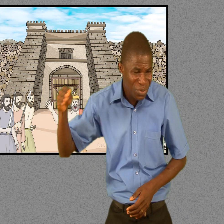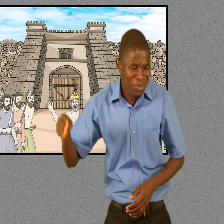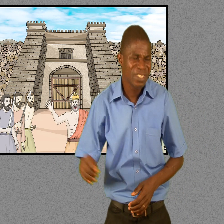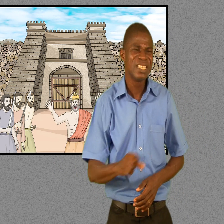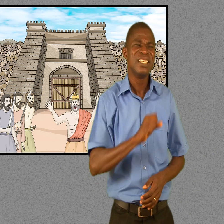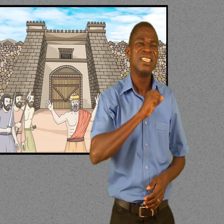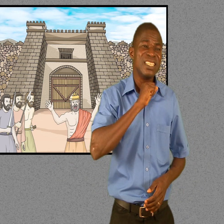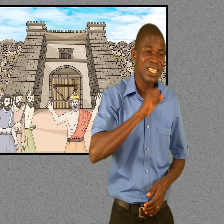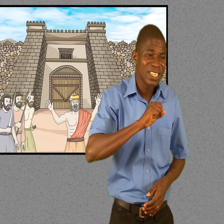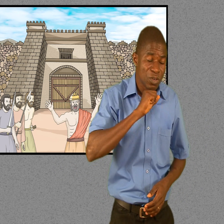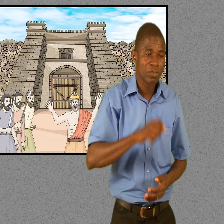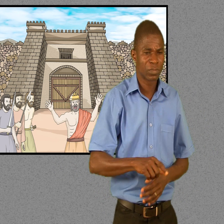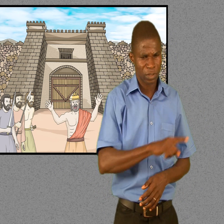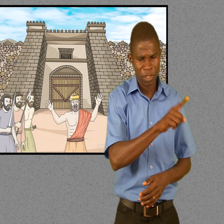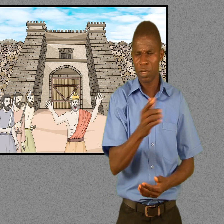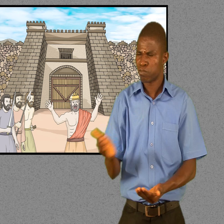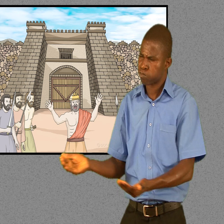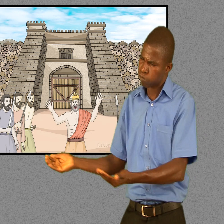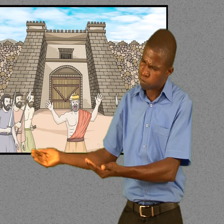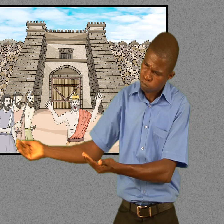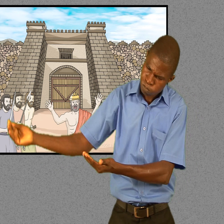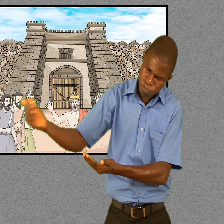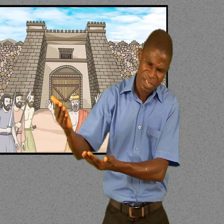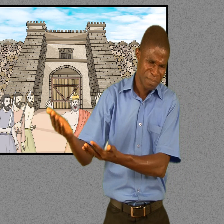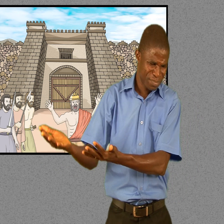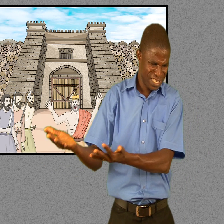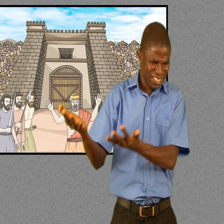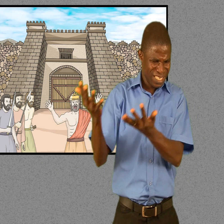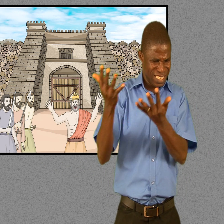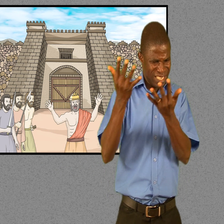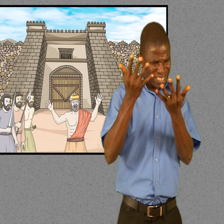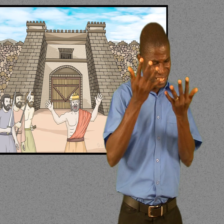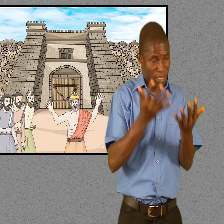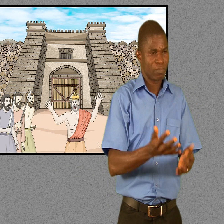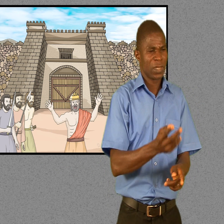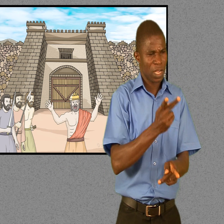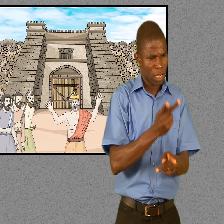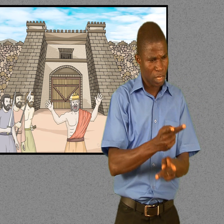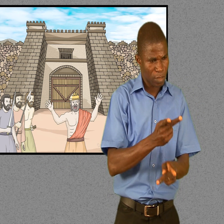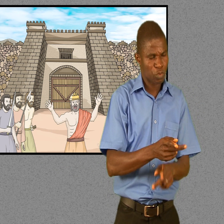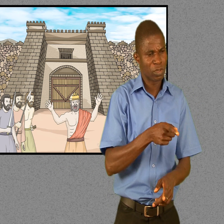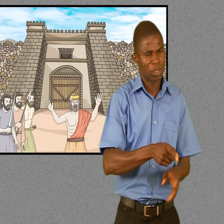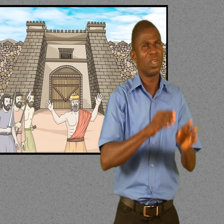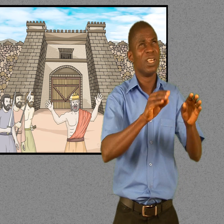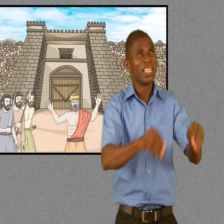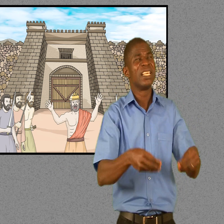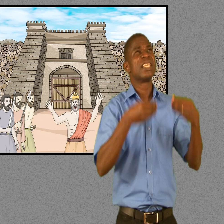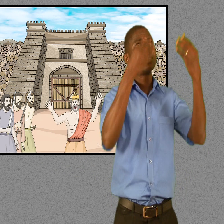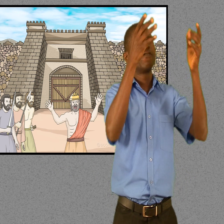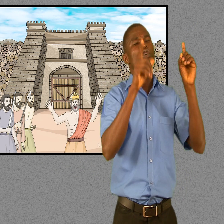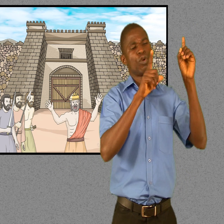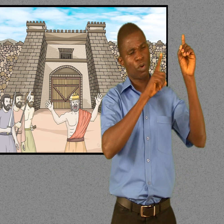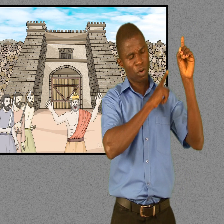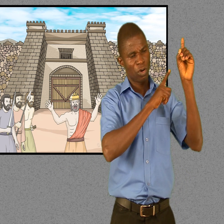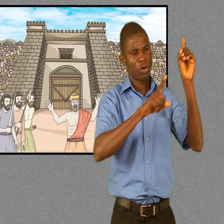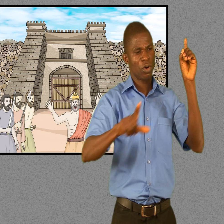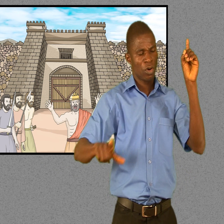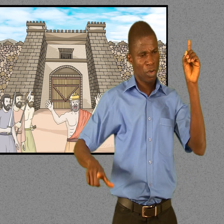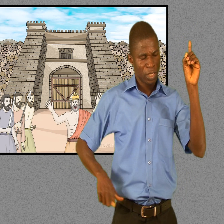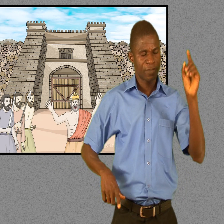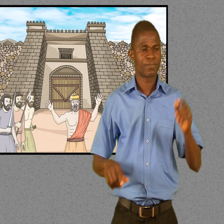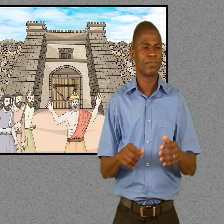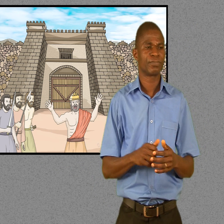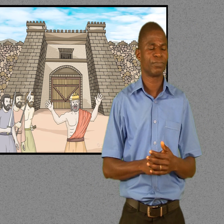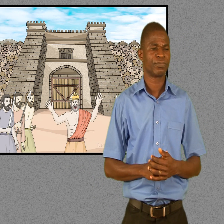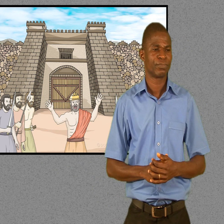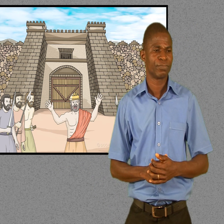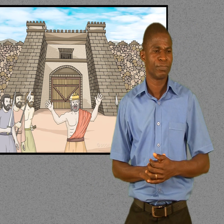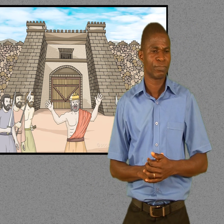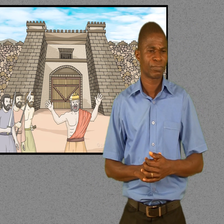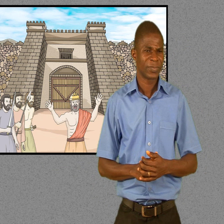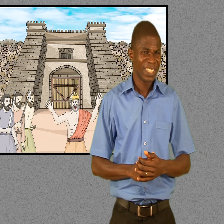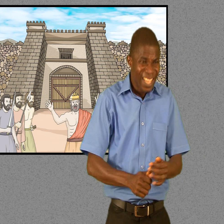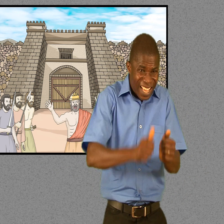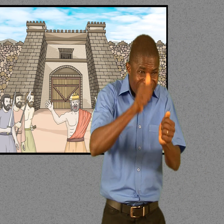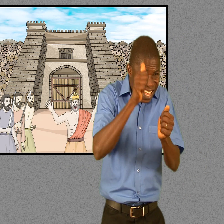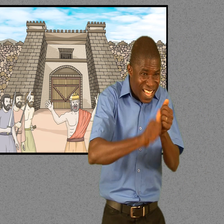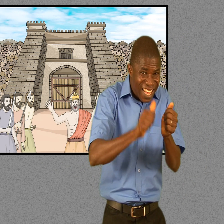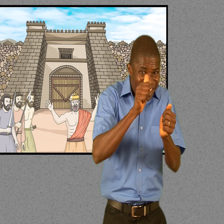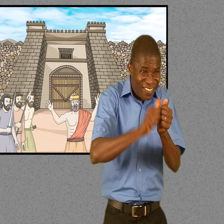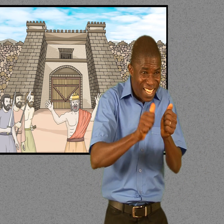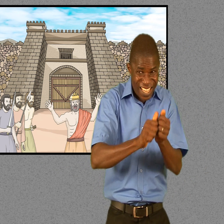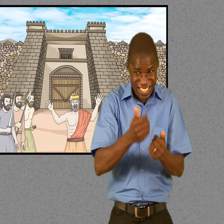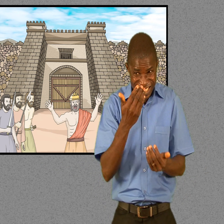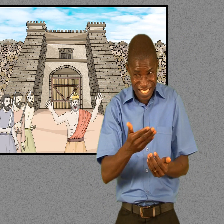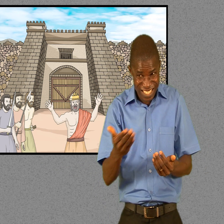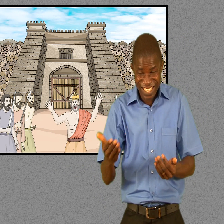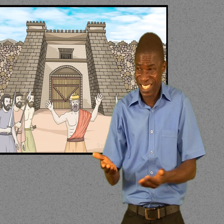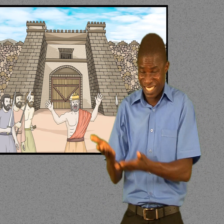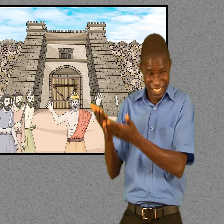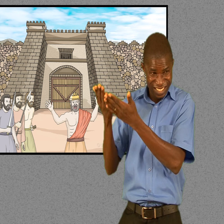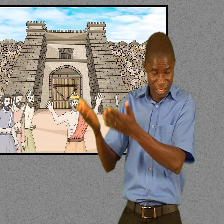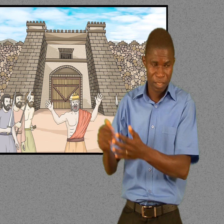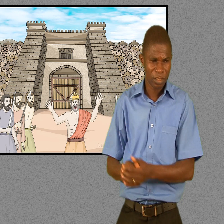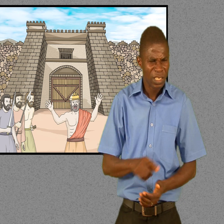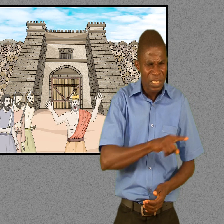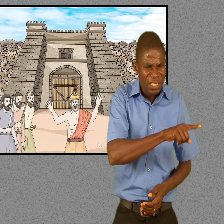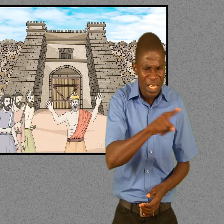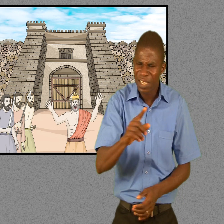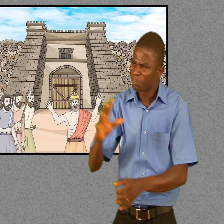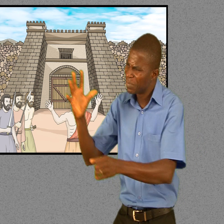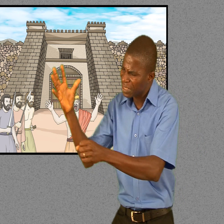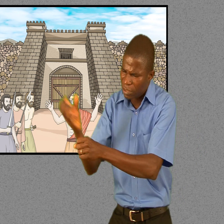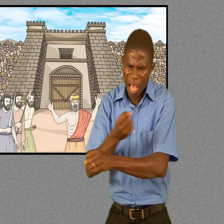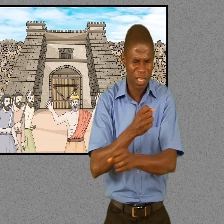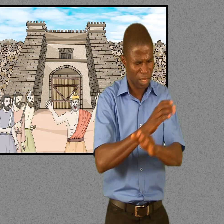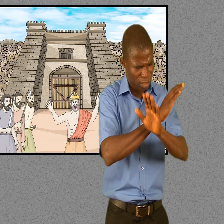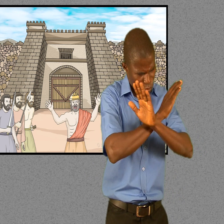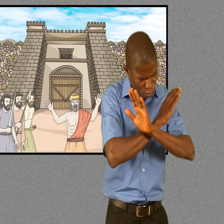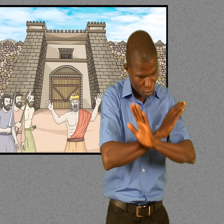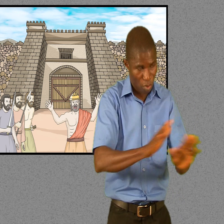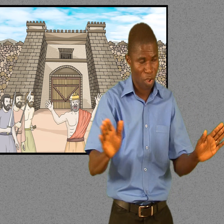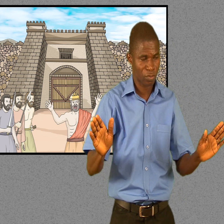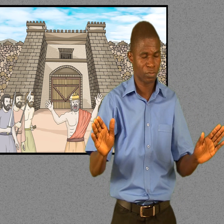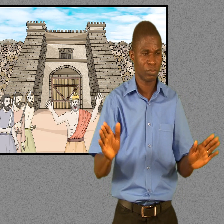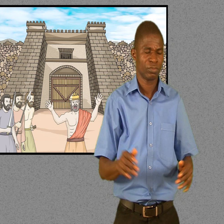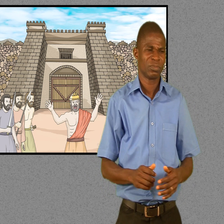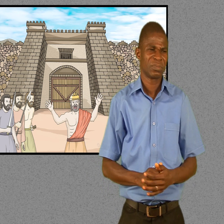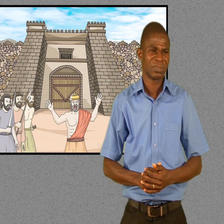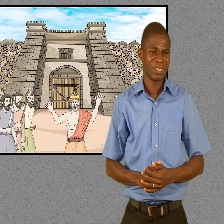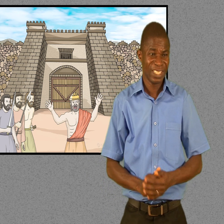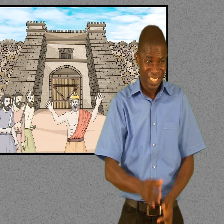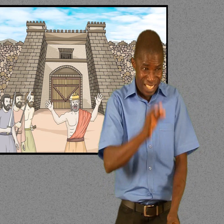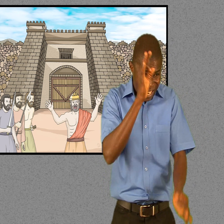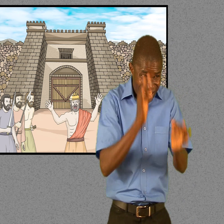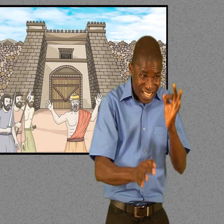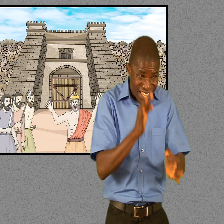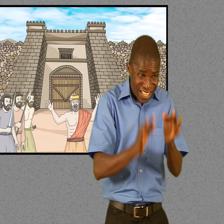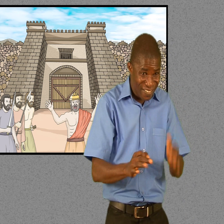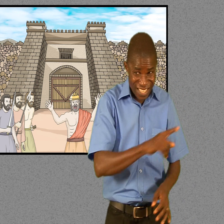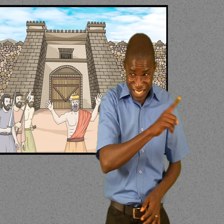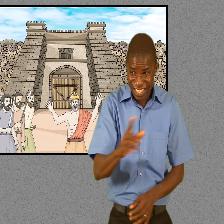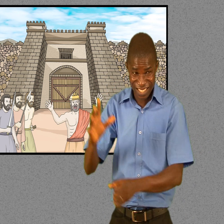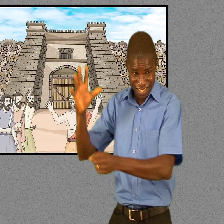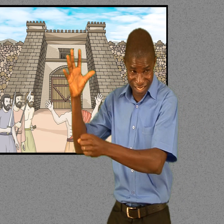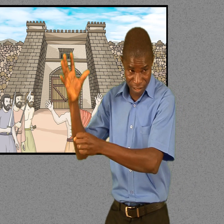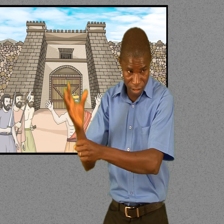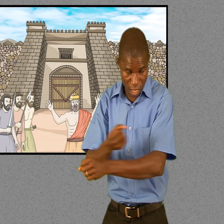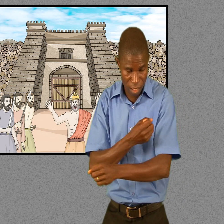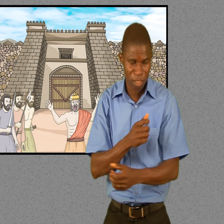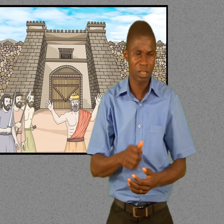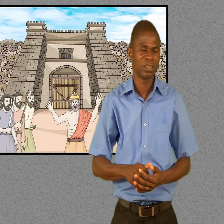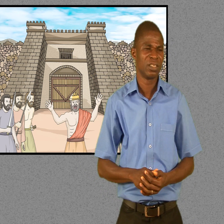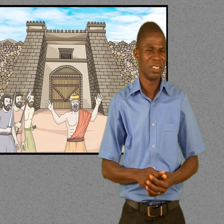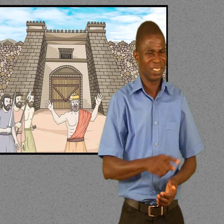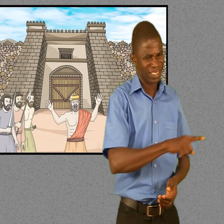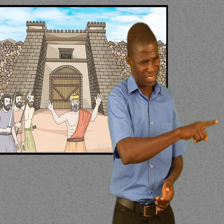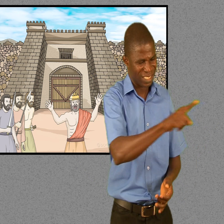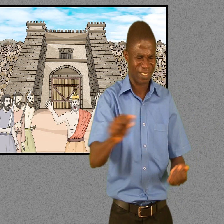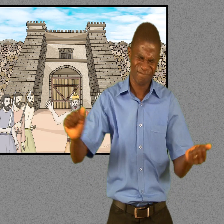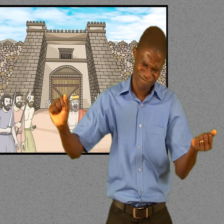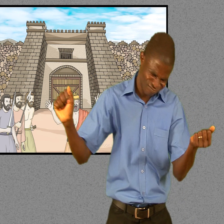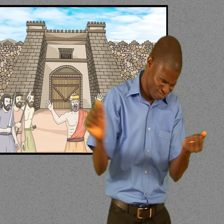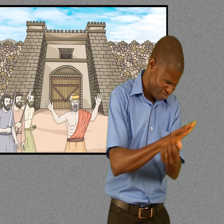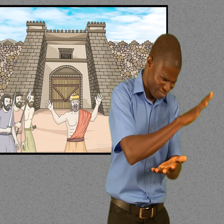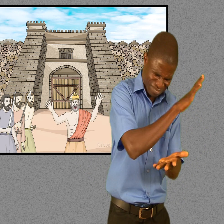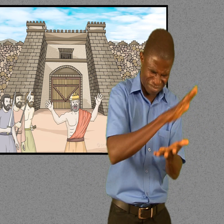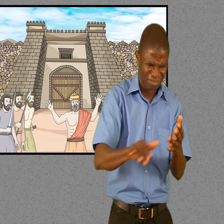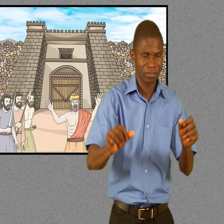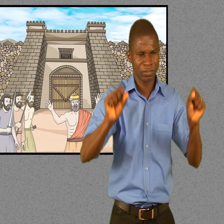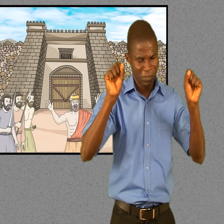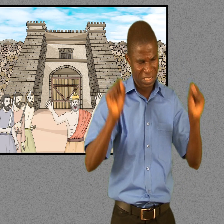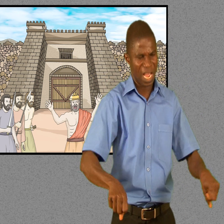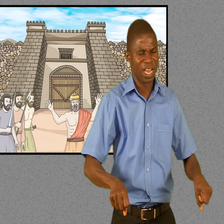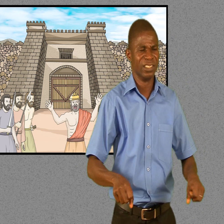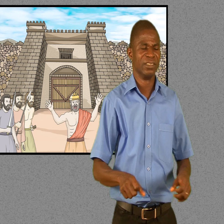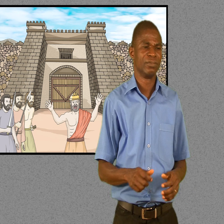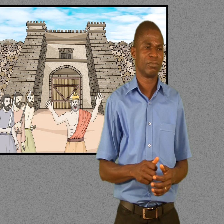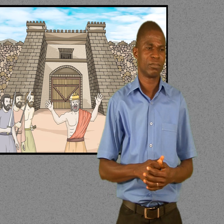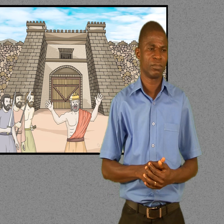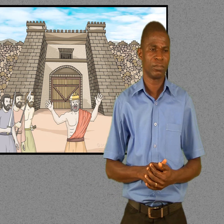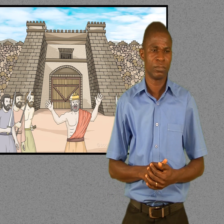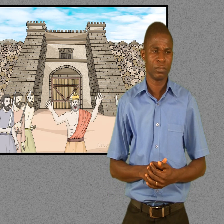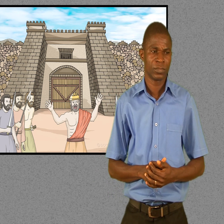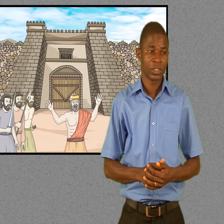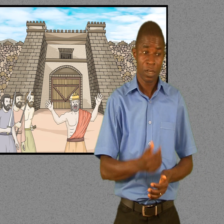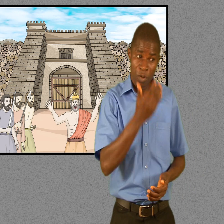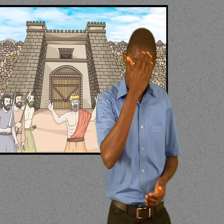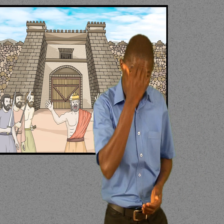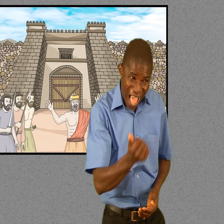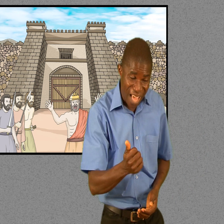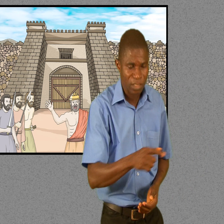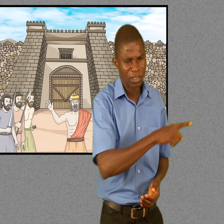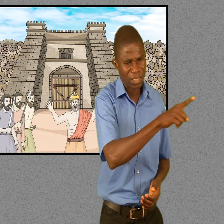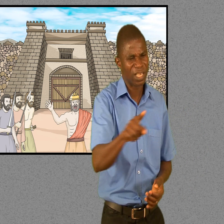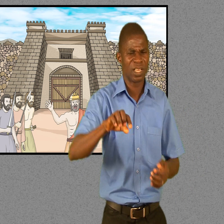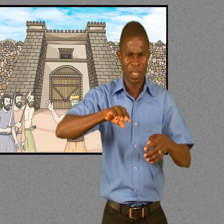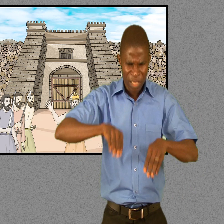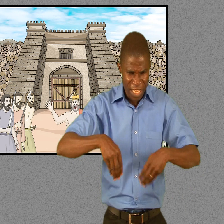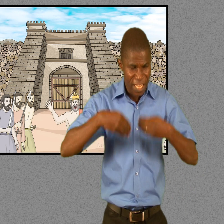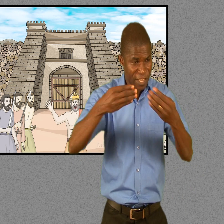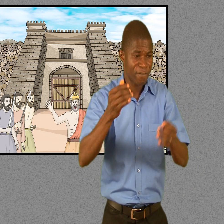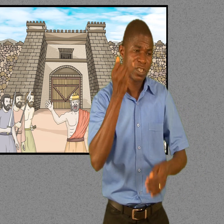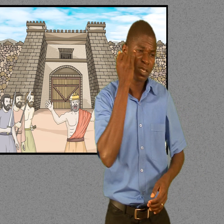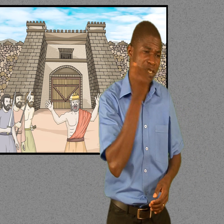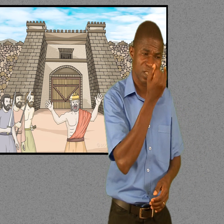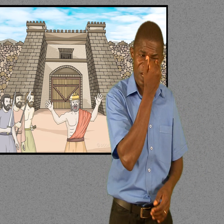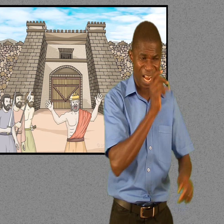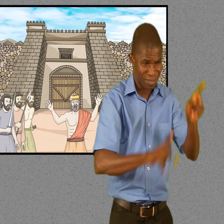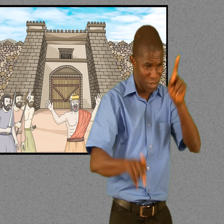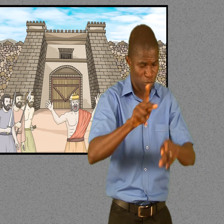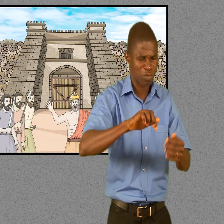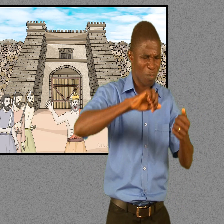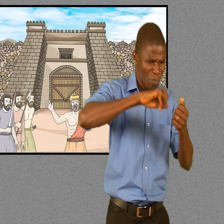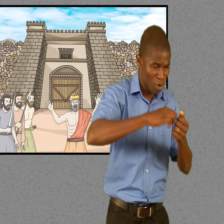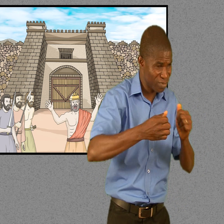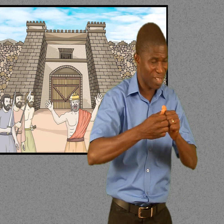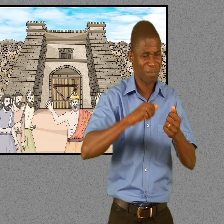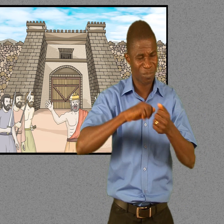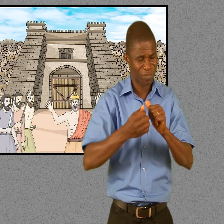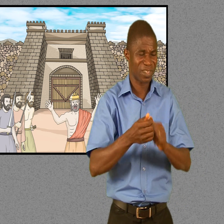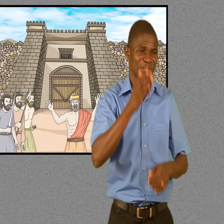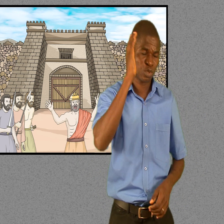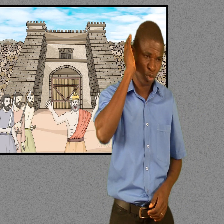But keep away from the things devoted to destruction, lest you yourself be set apart for destruction.